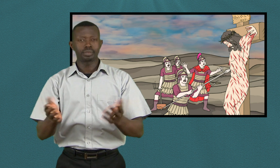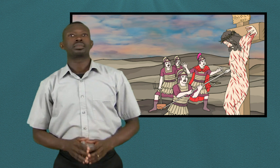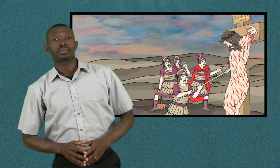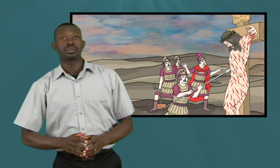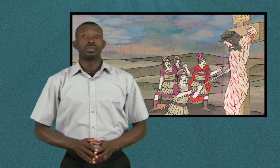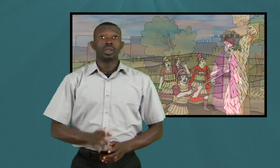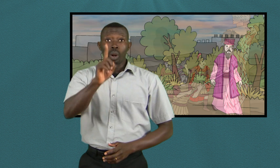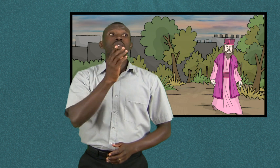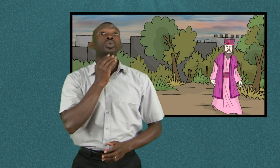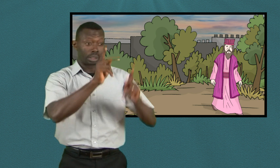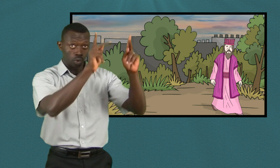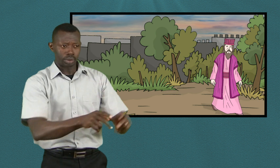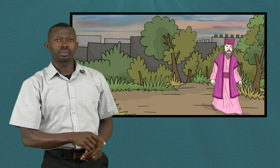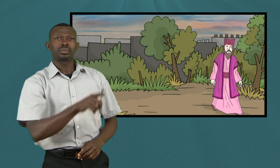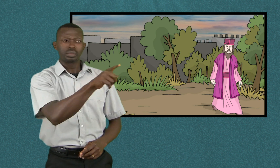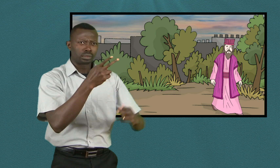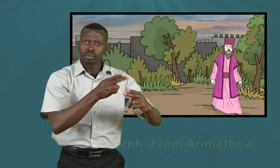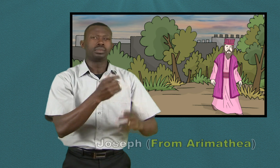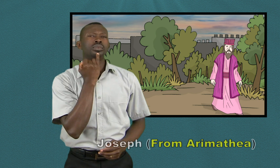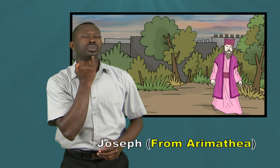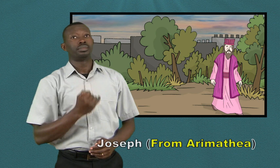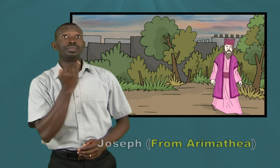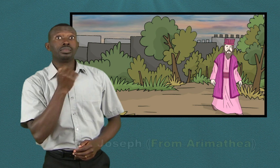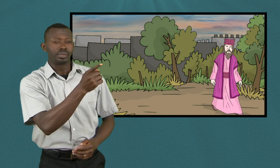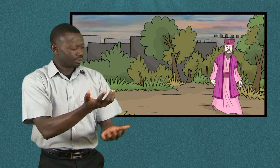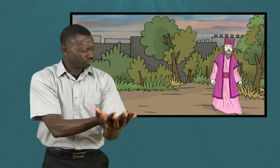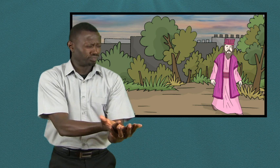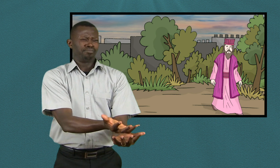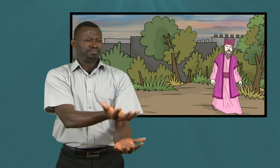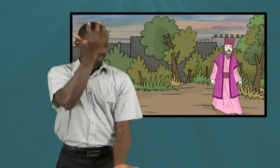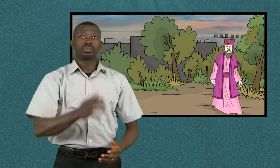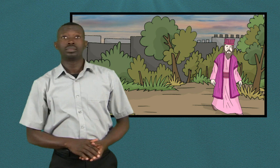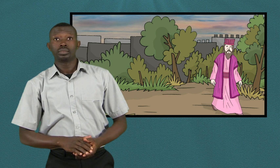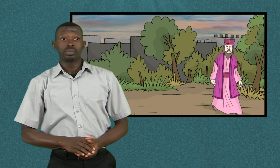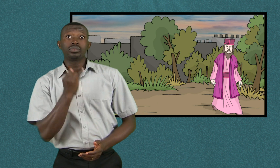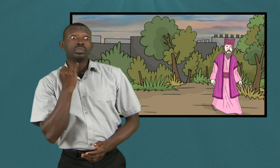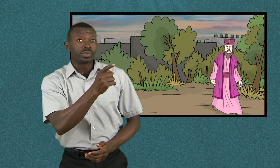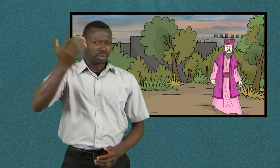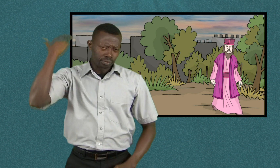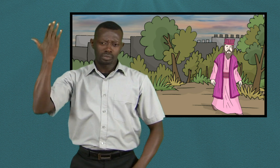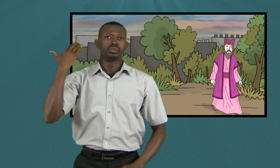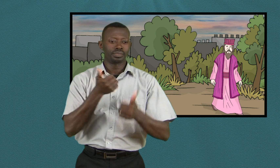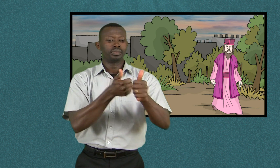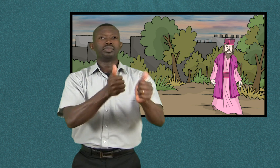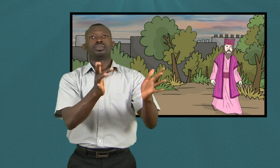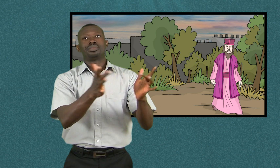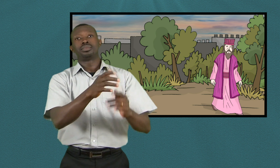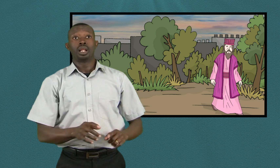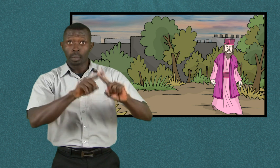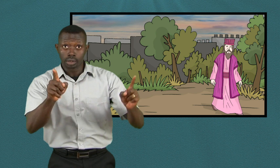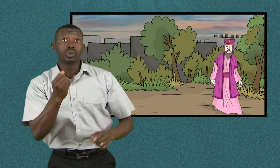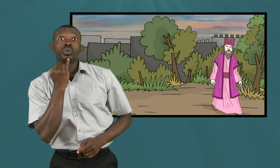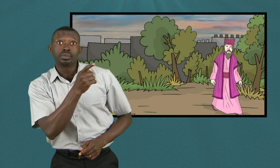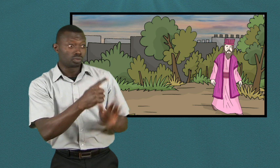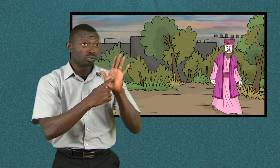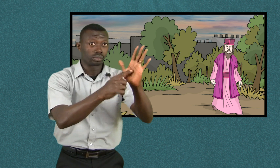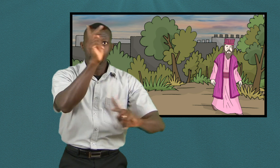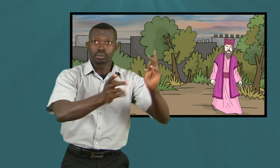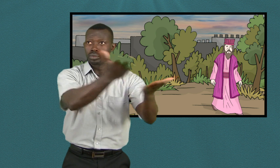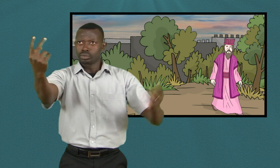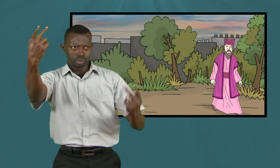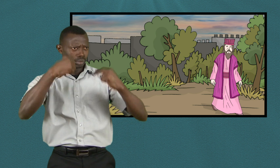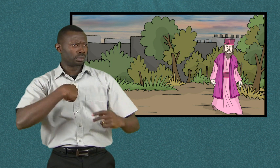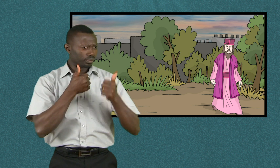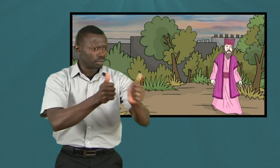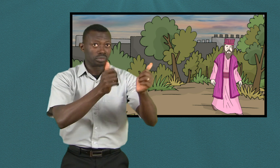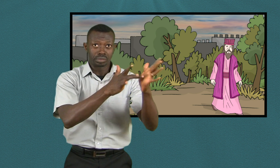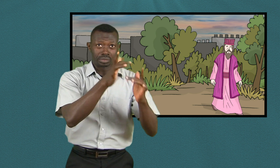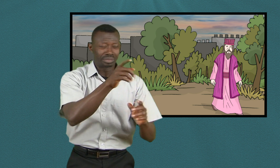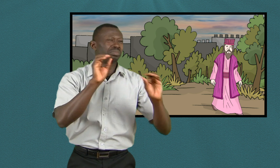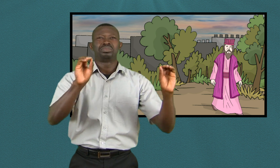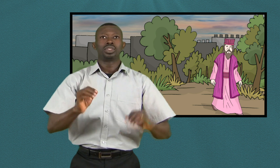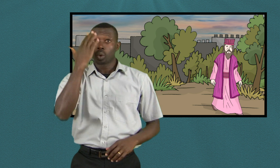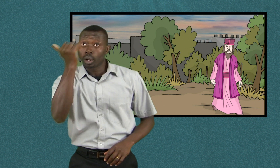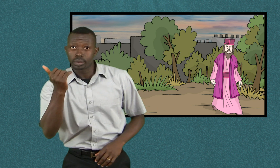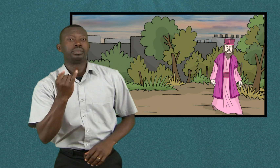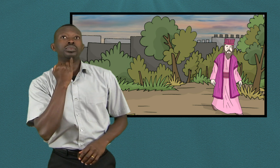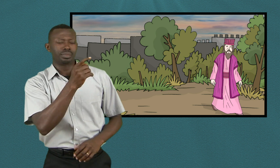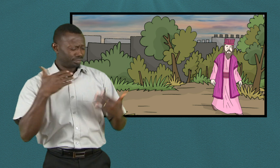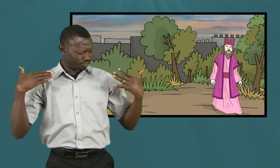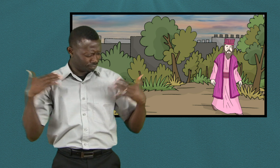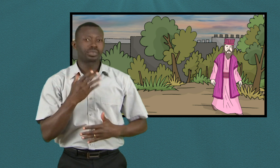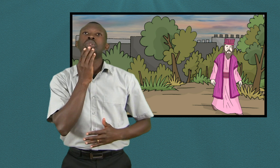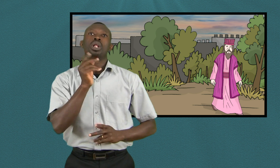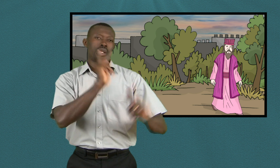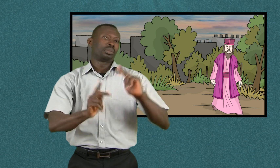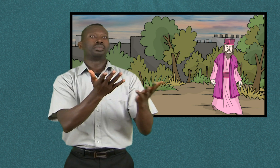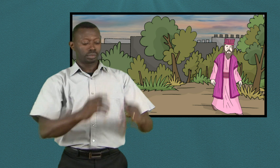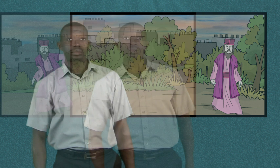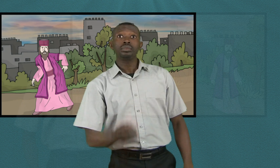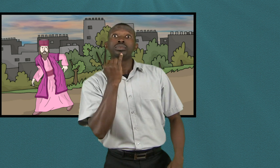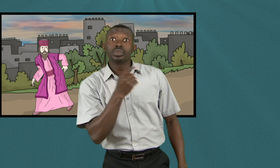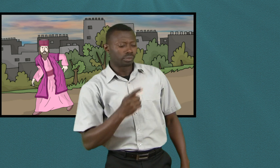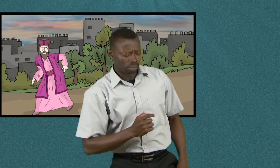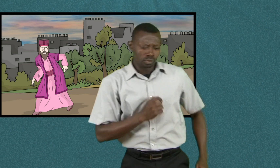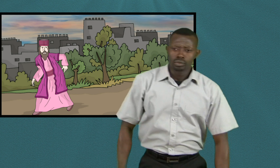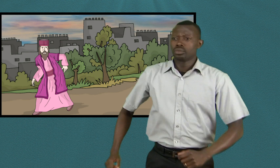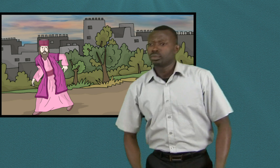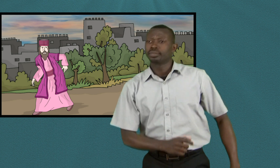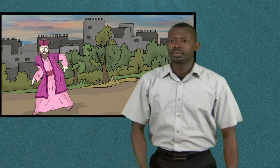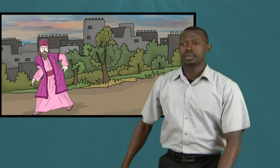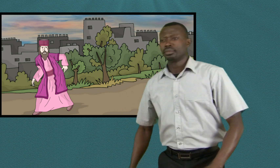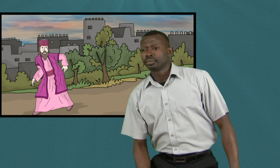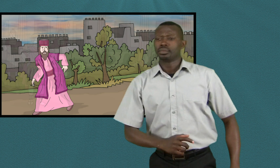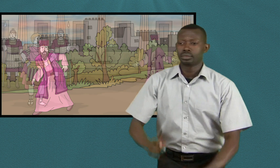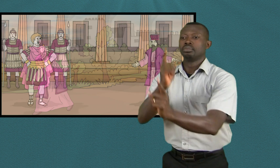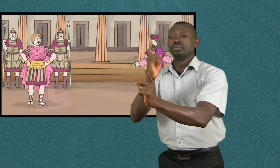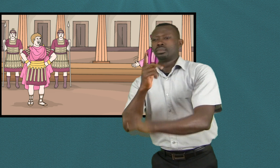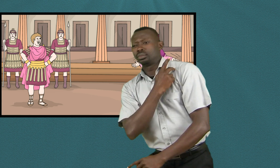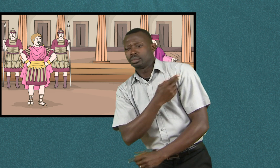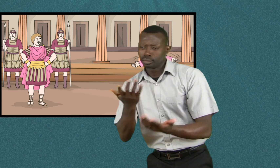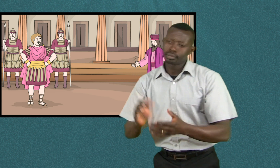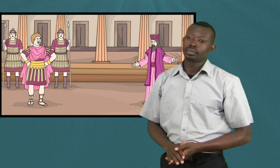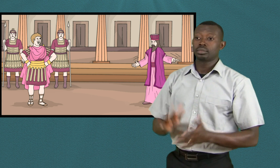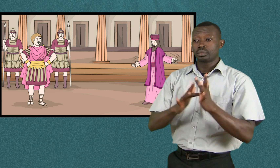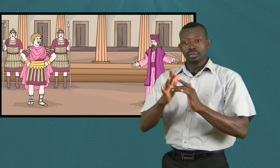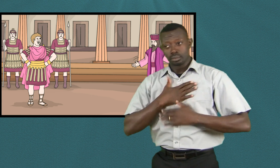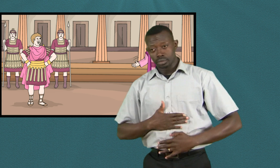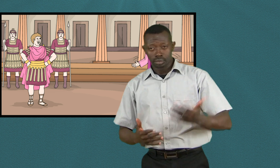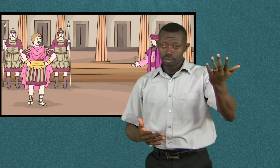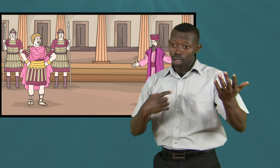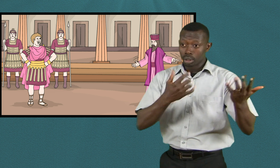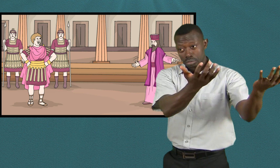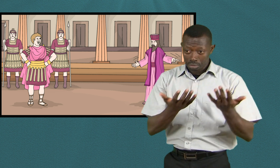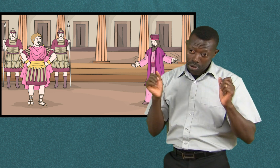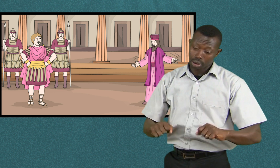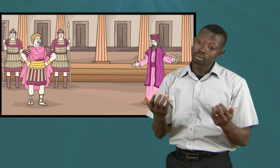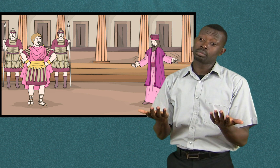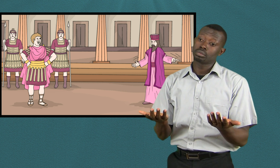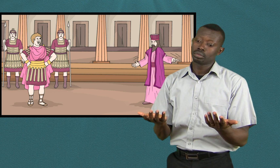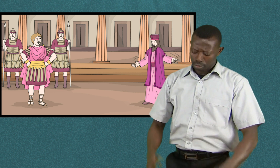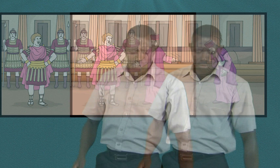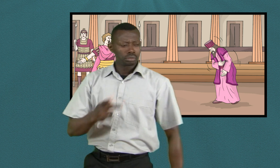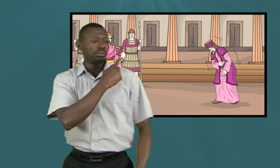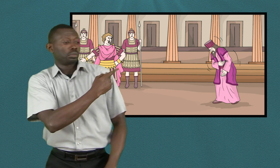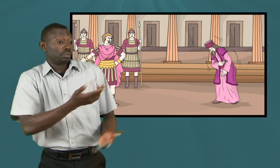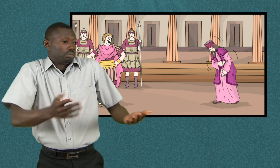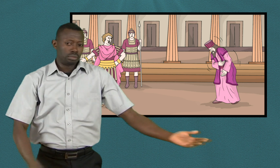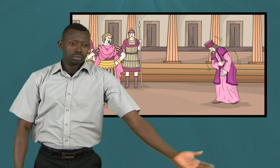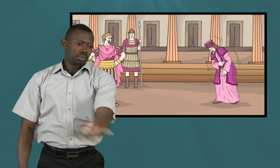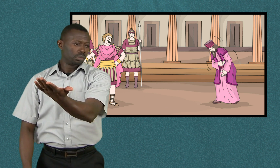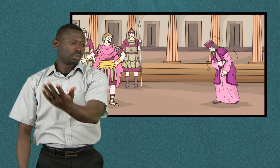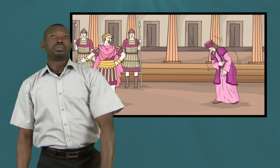Afterward, Joseph of Arimathea, who was a disciple of Jesus (but secretly for fear of the Jews), asked Pilate to let him remove the body of Jesus.